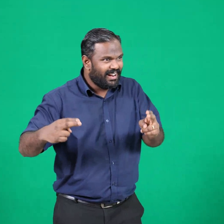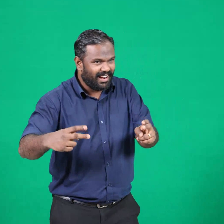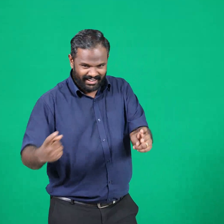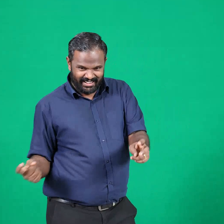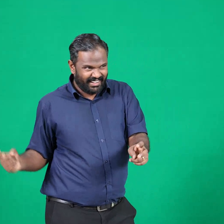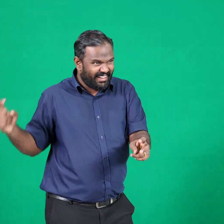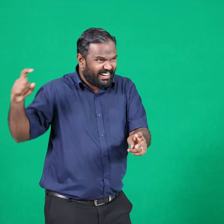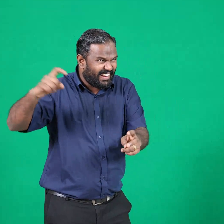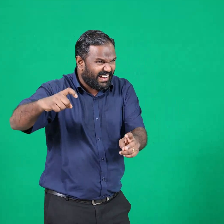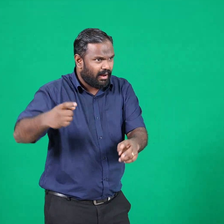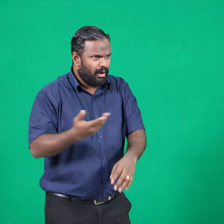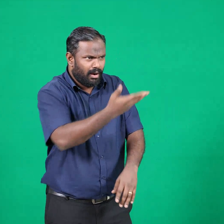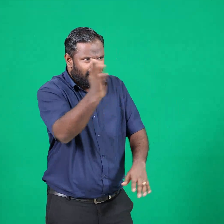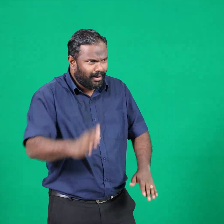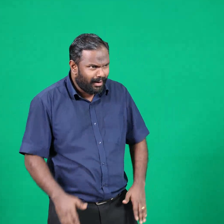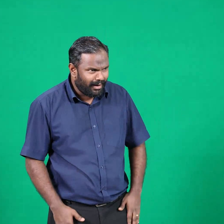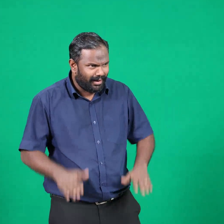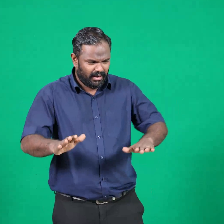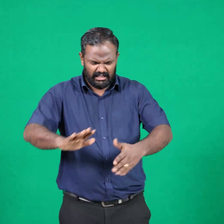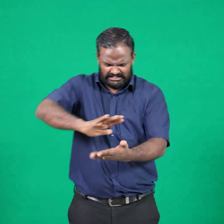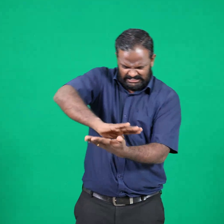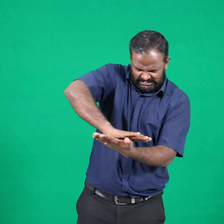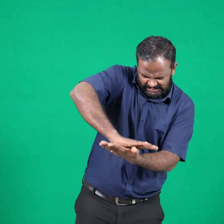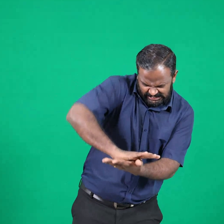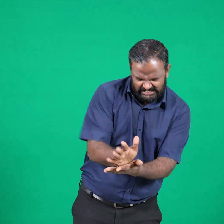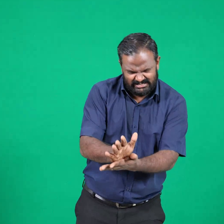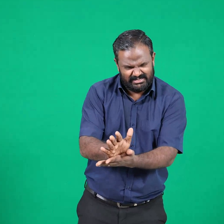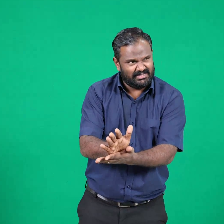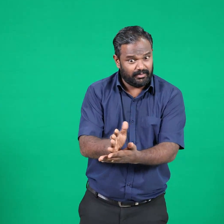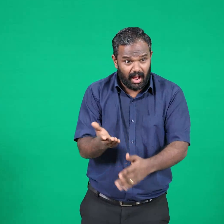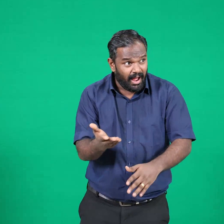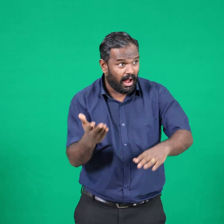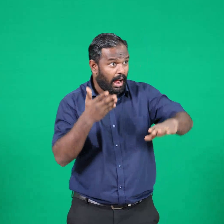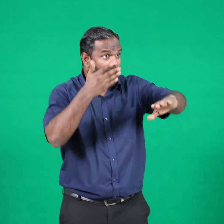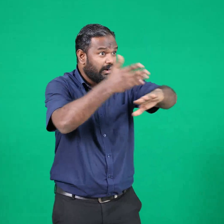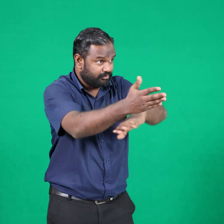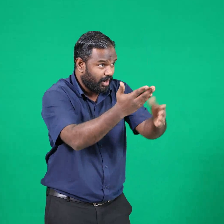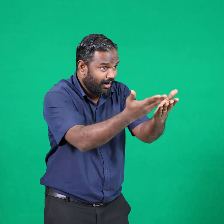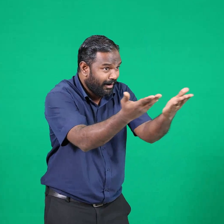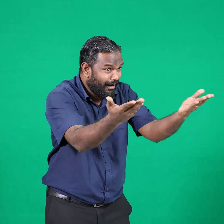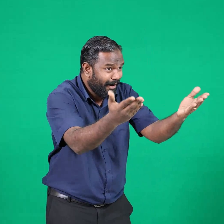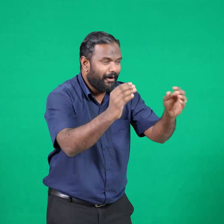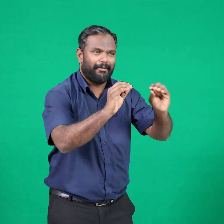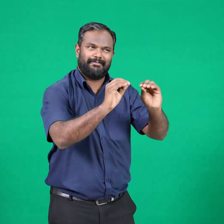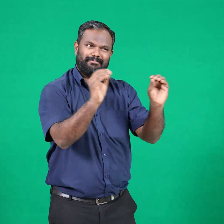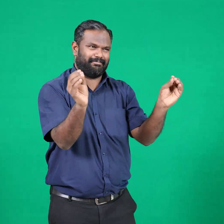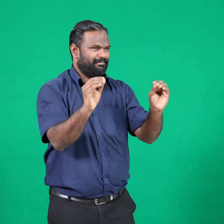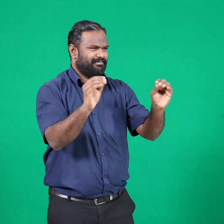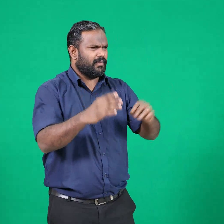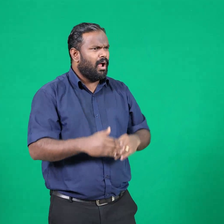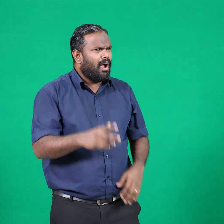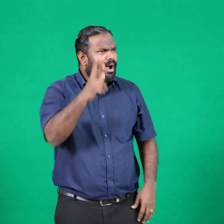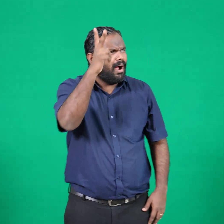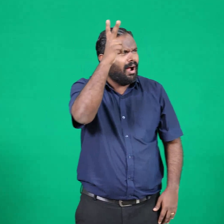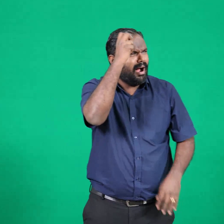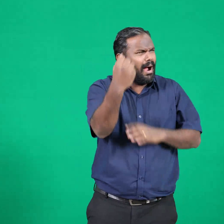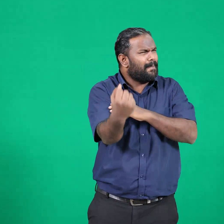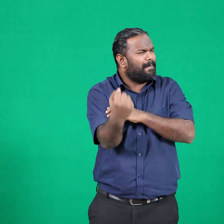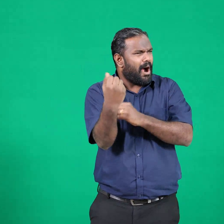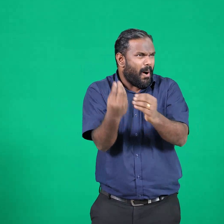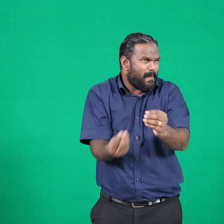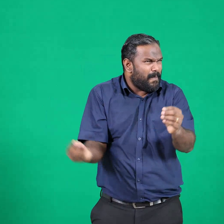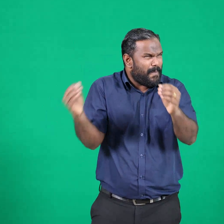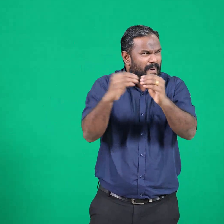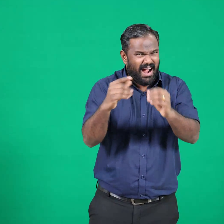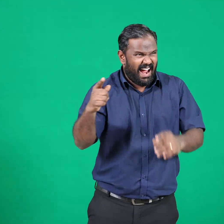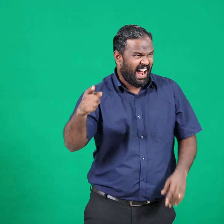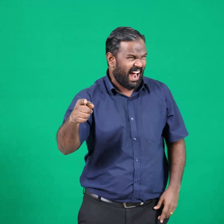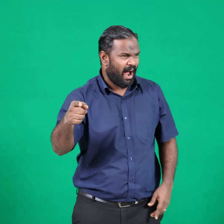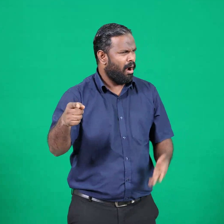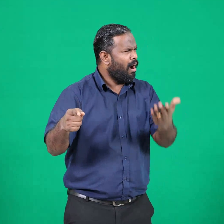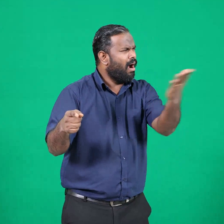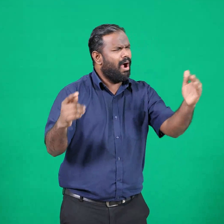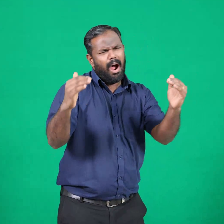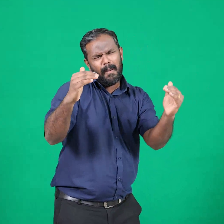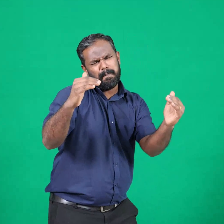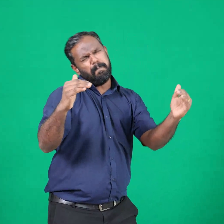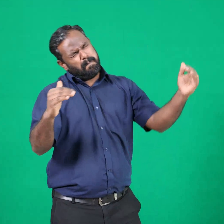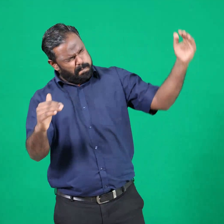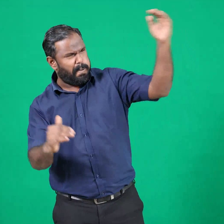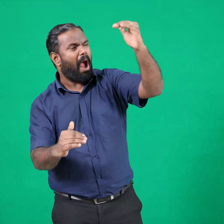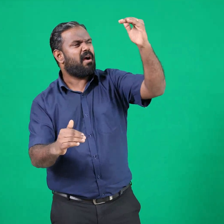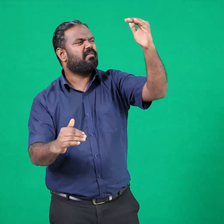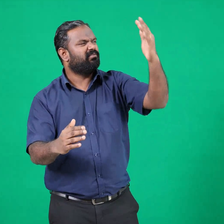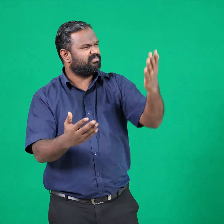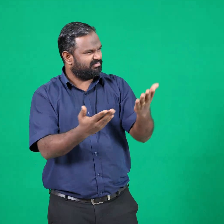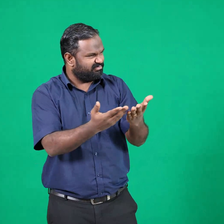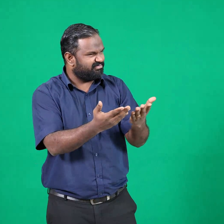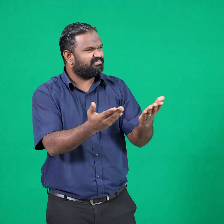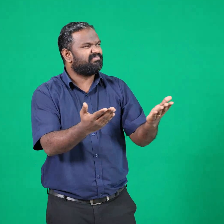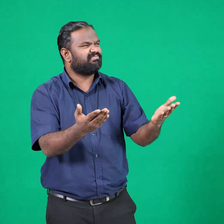Nothing will harm you.